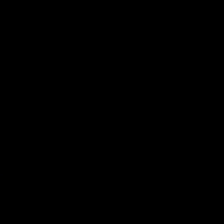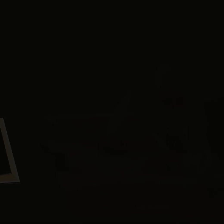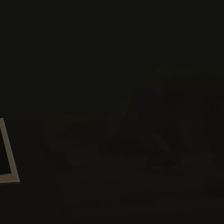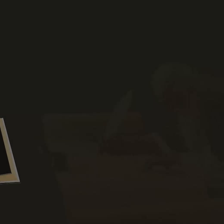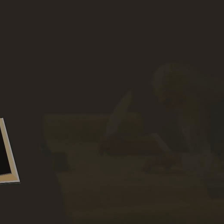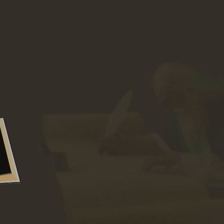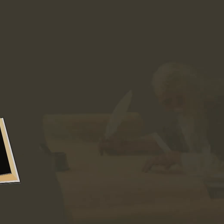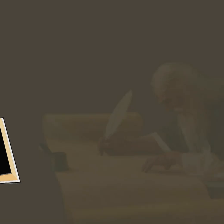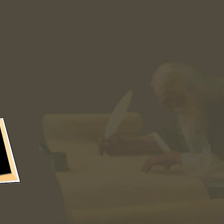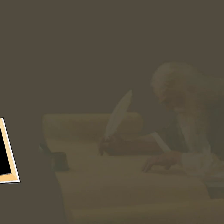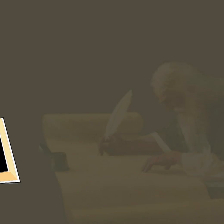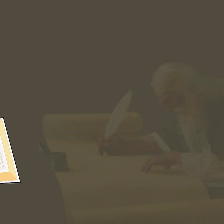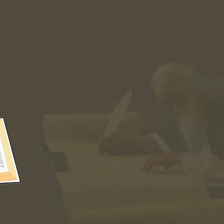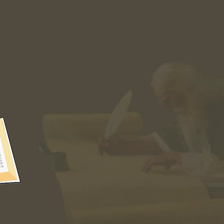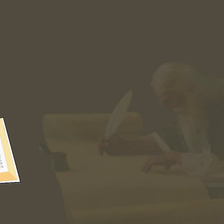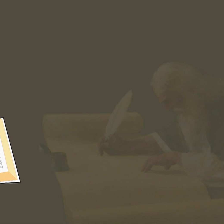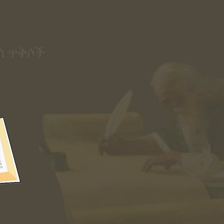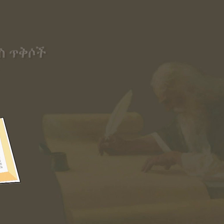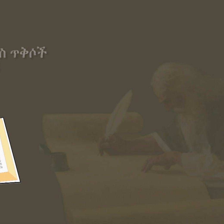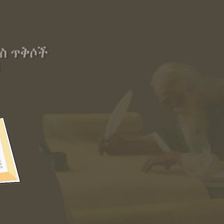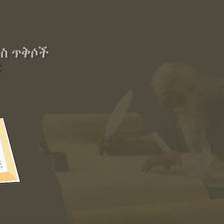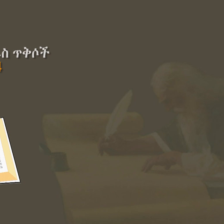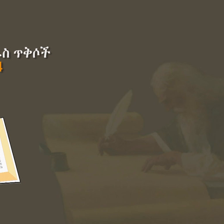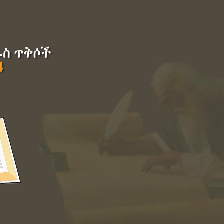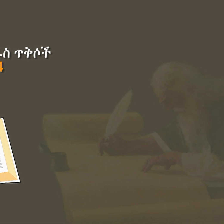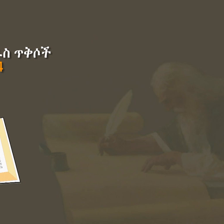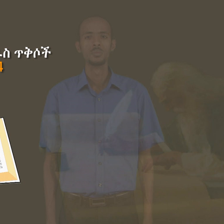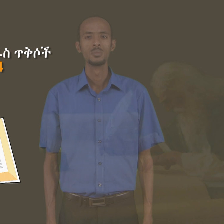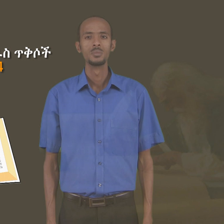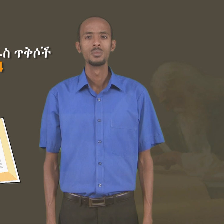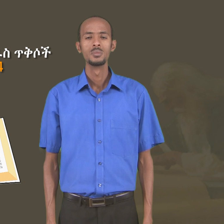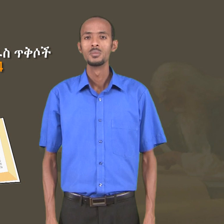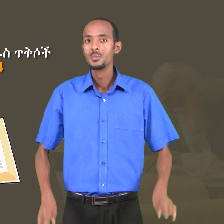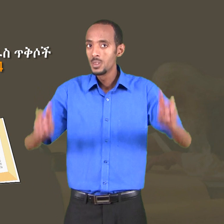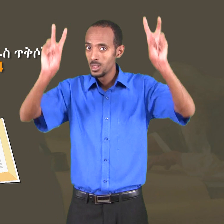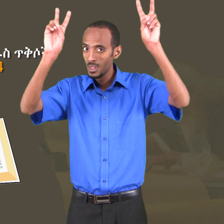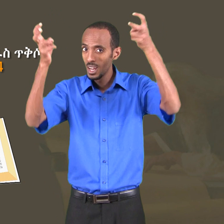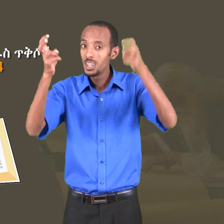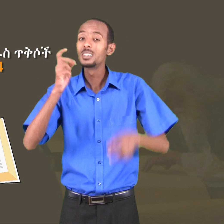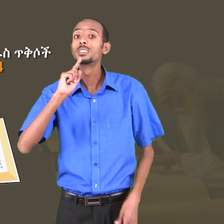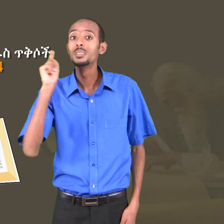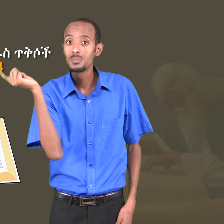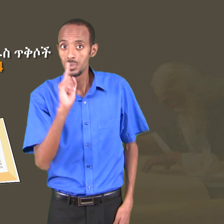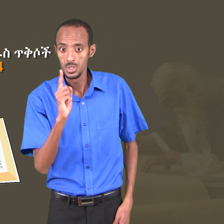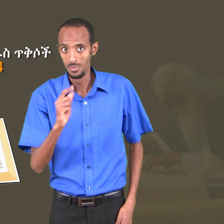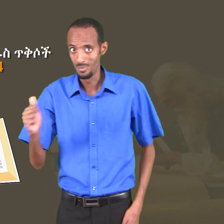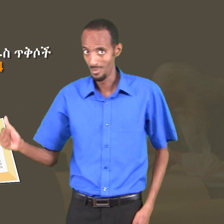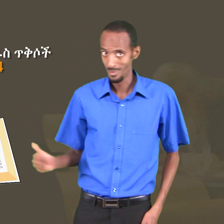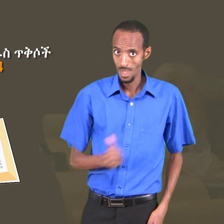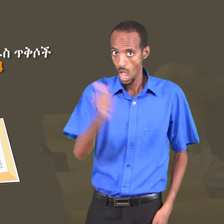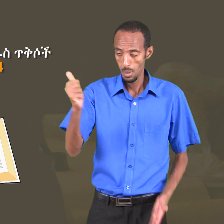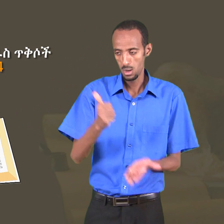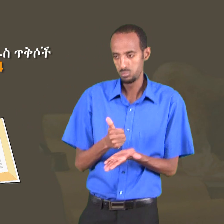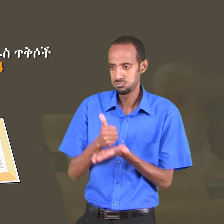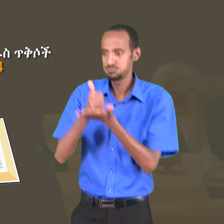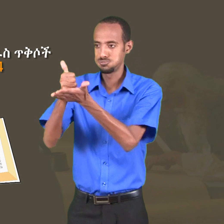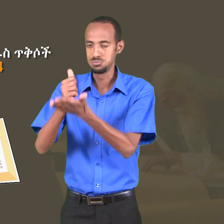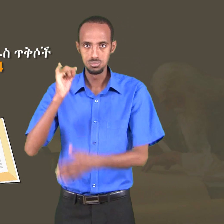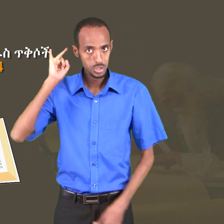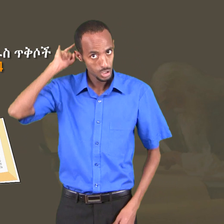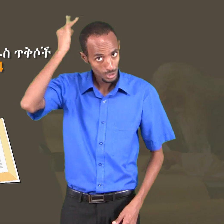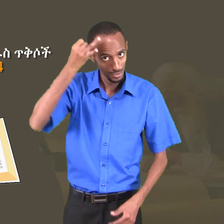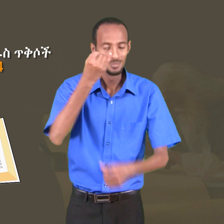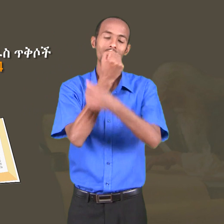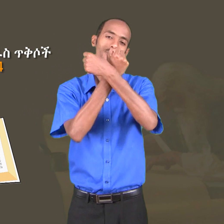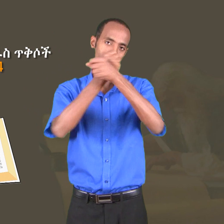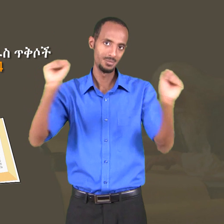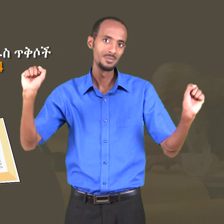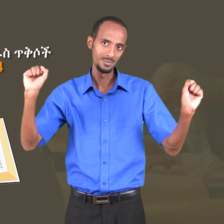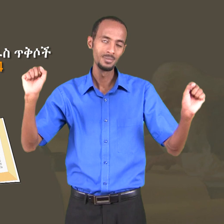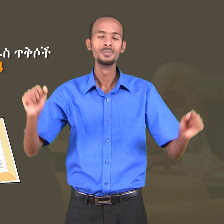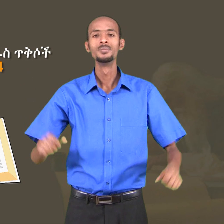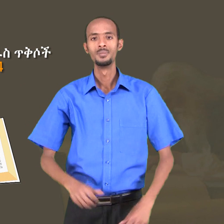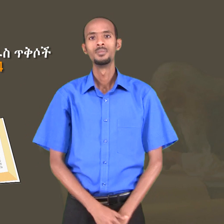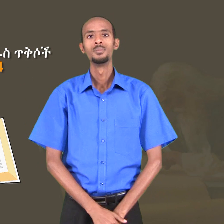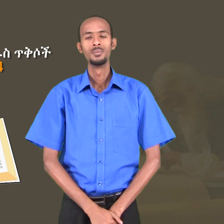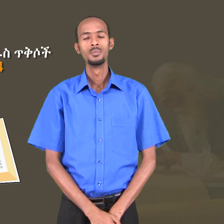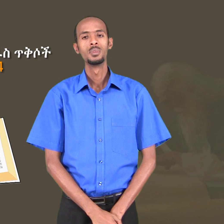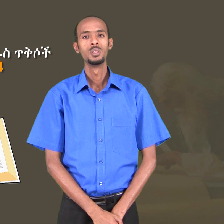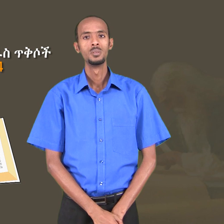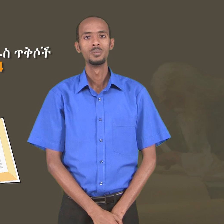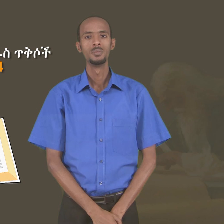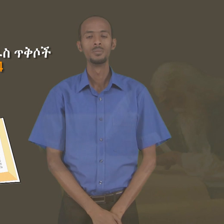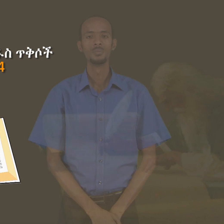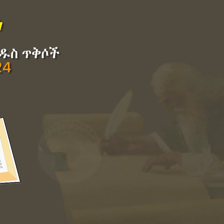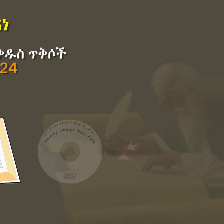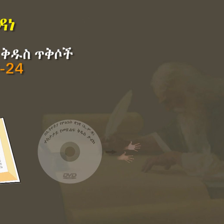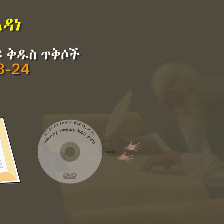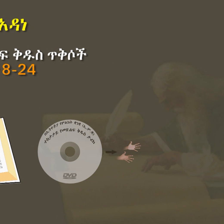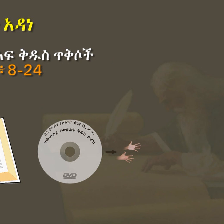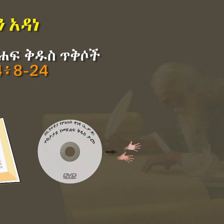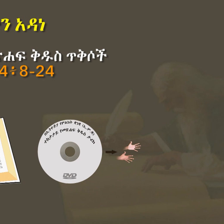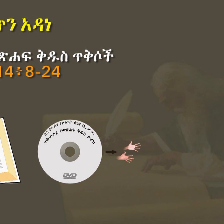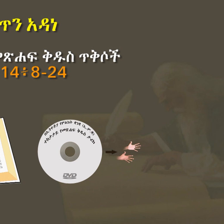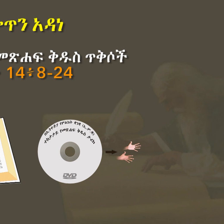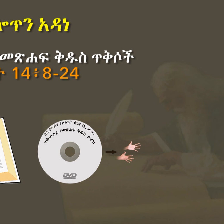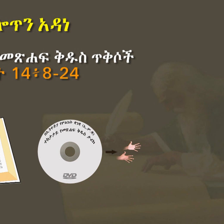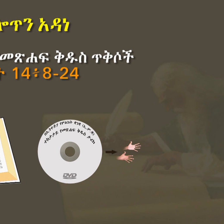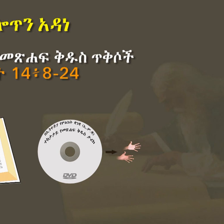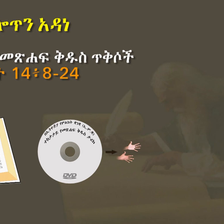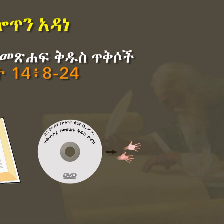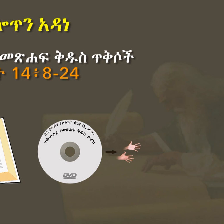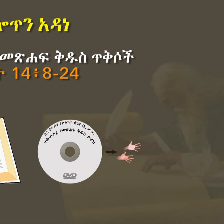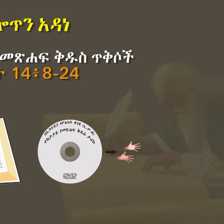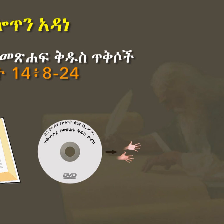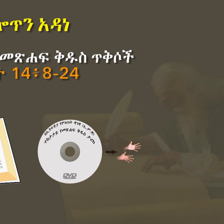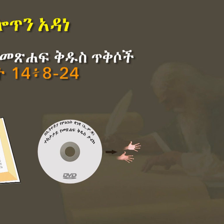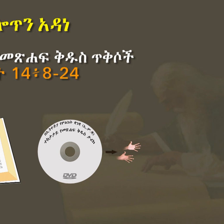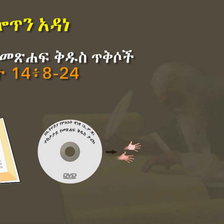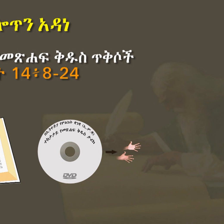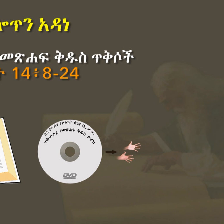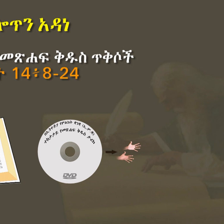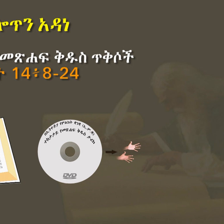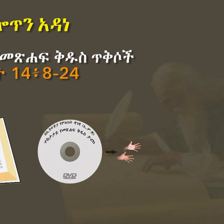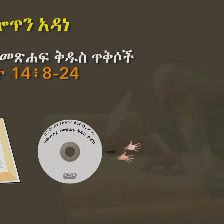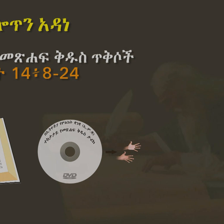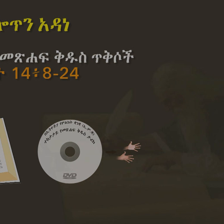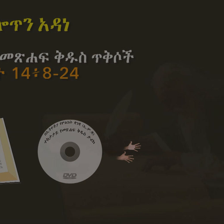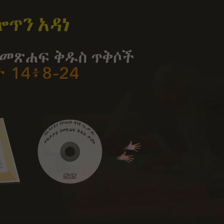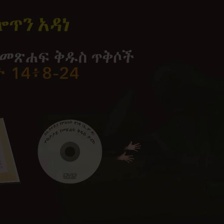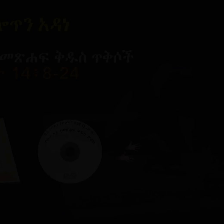Abram save Lot